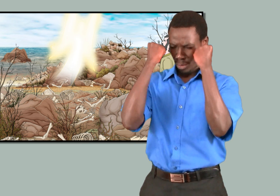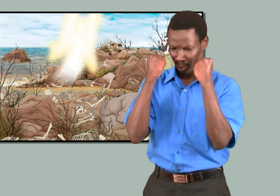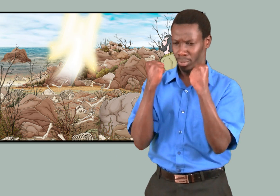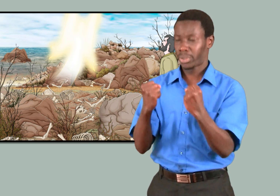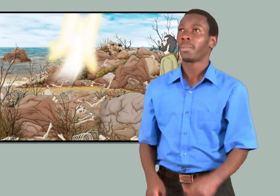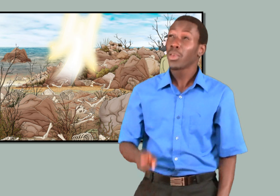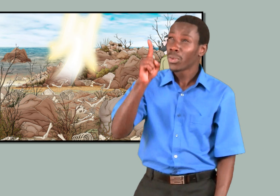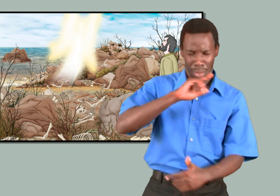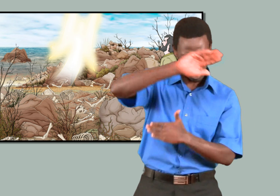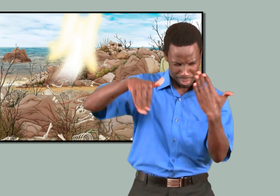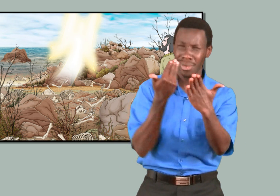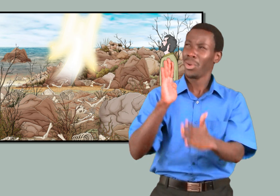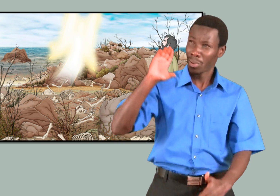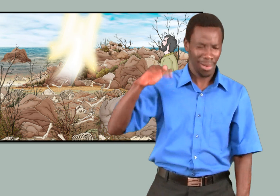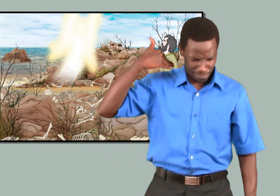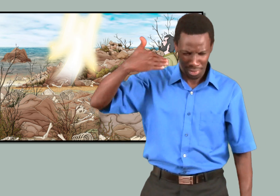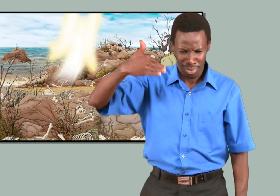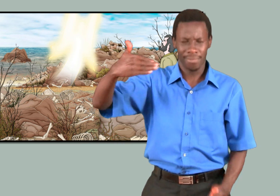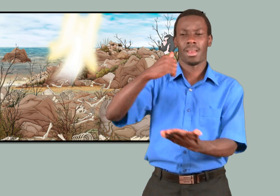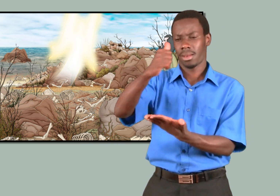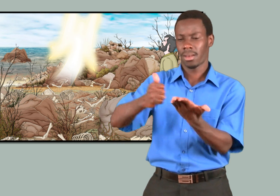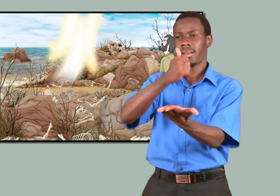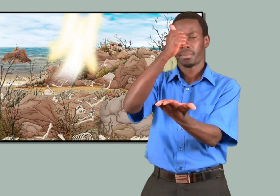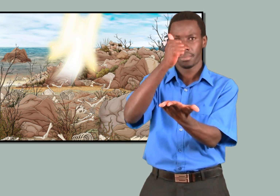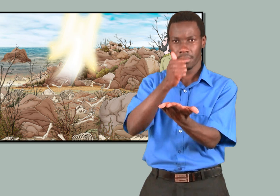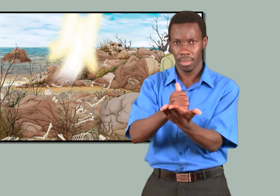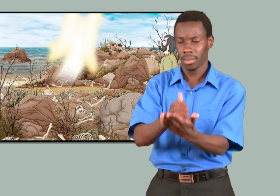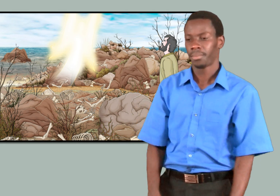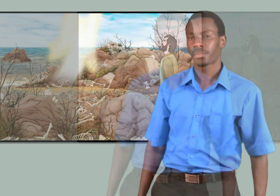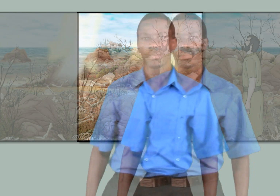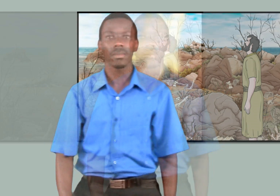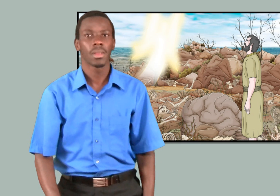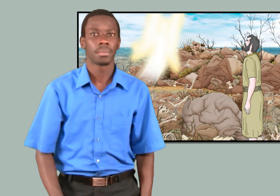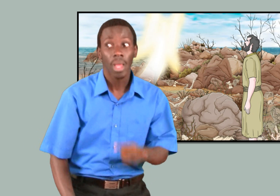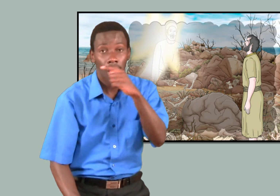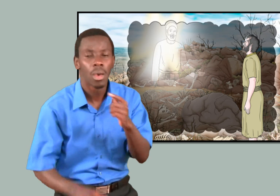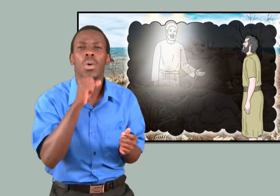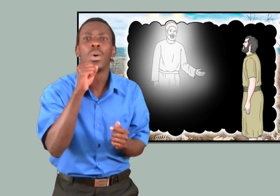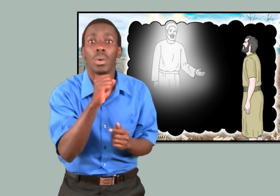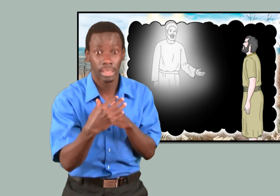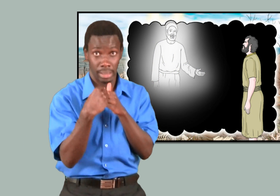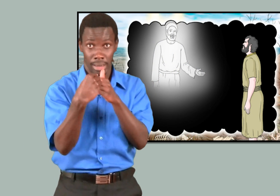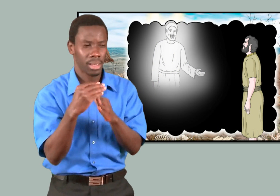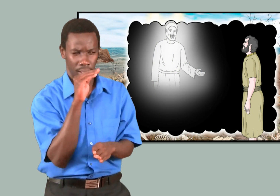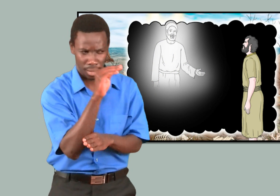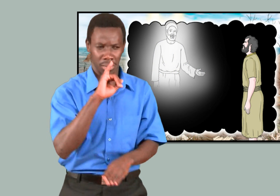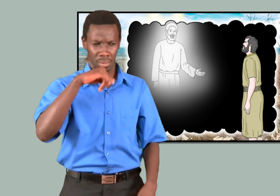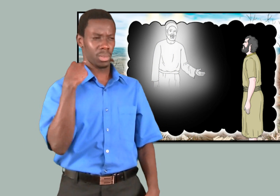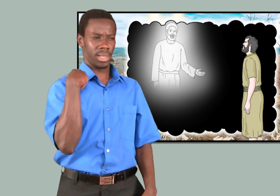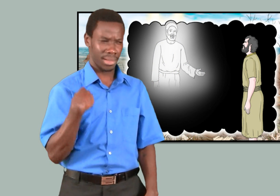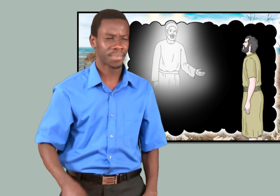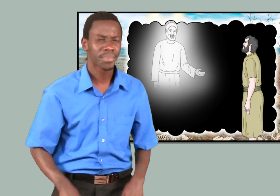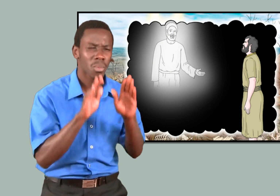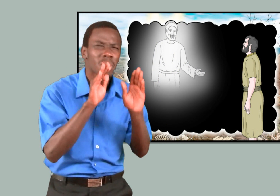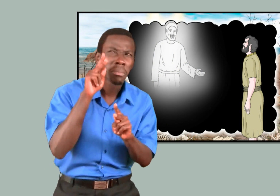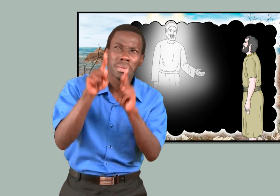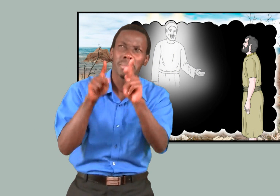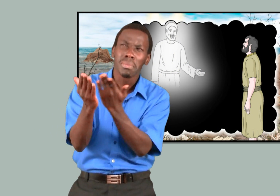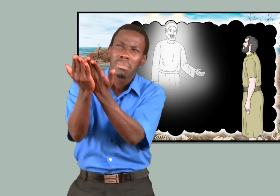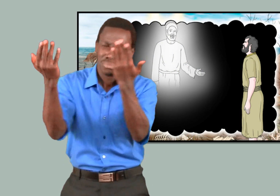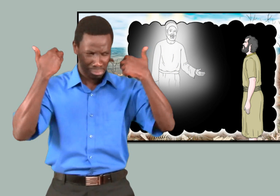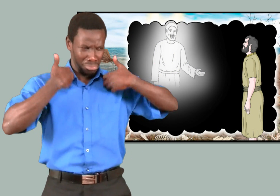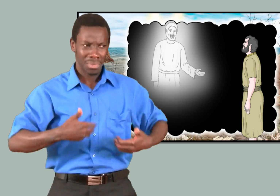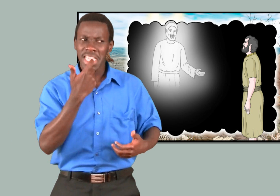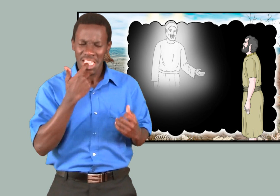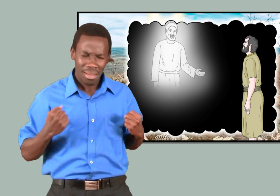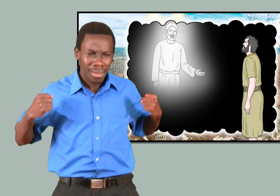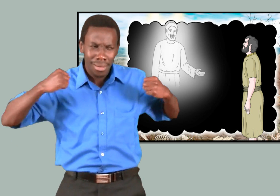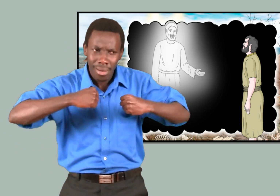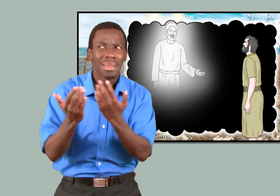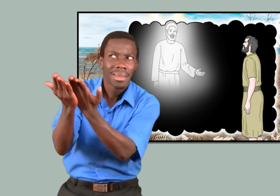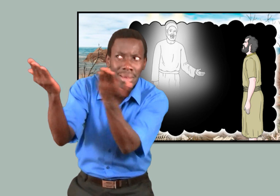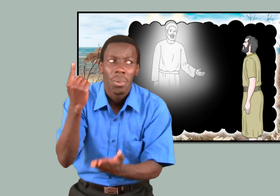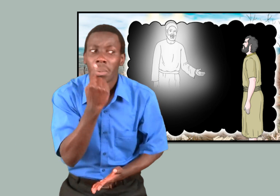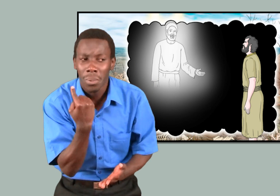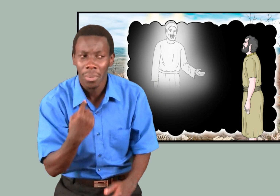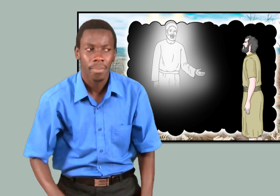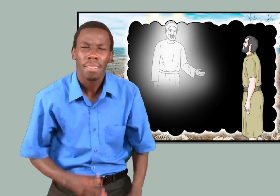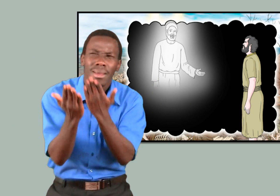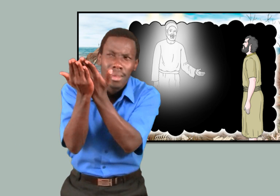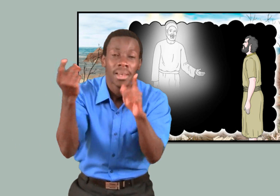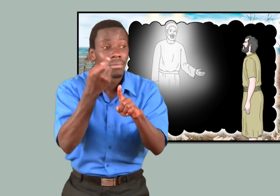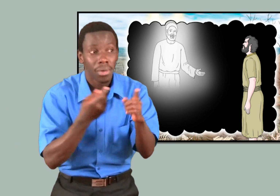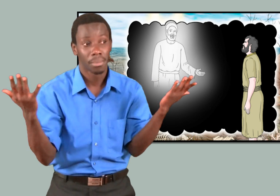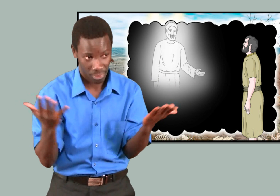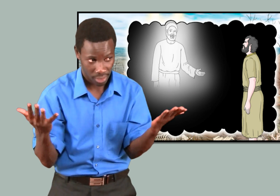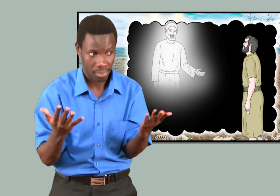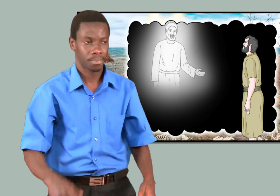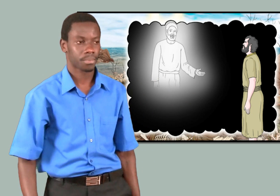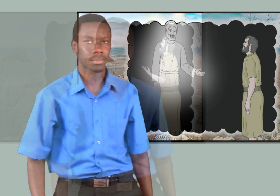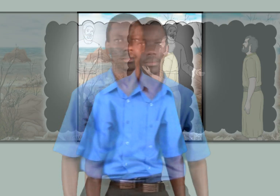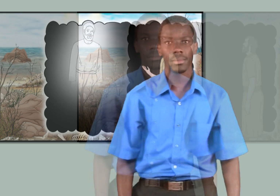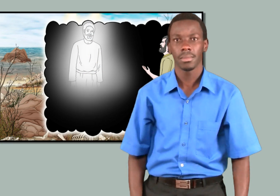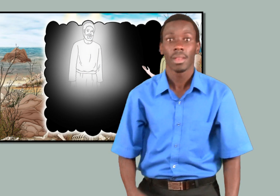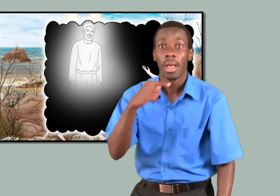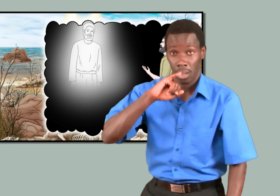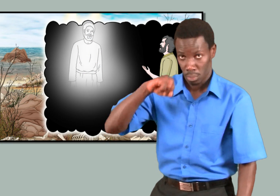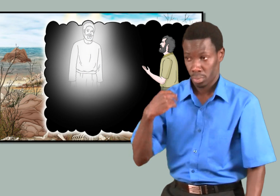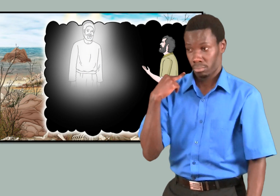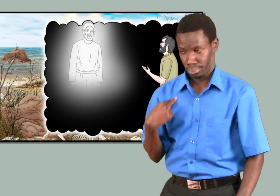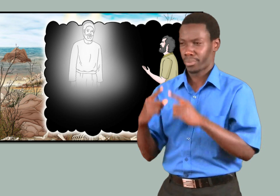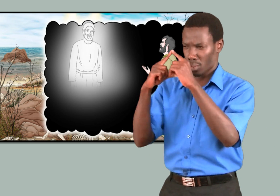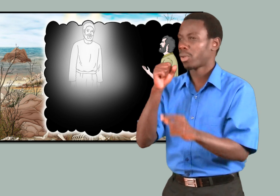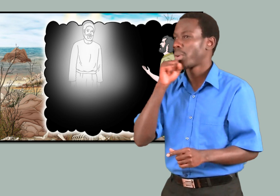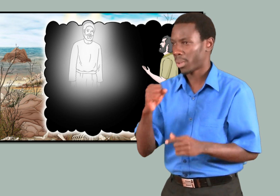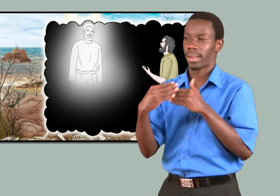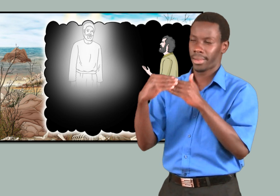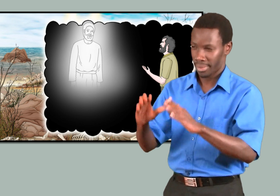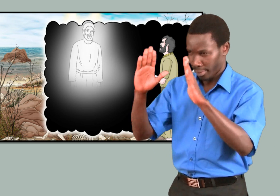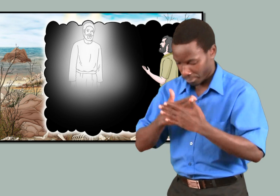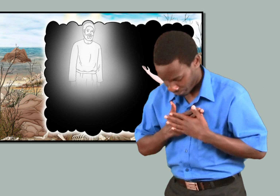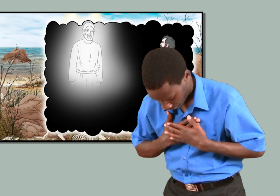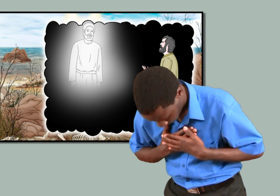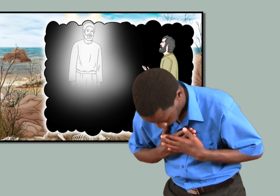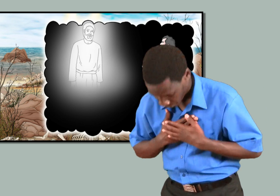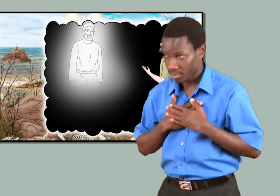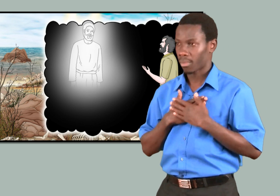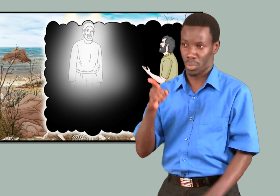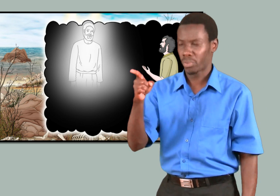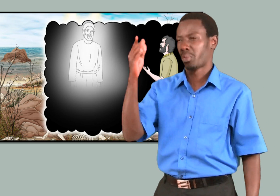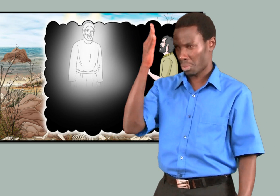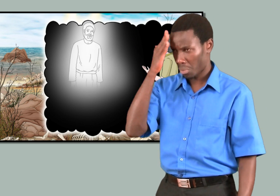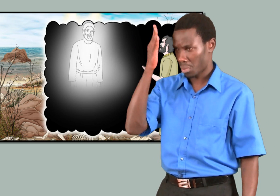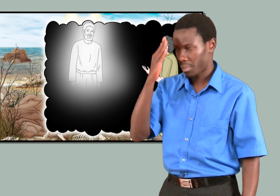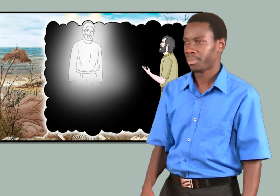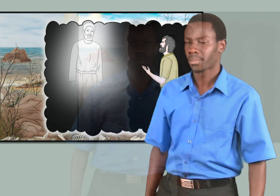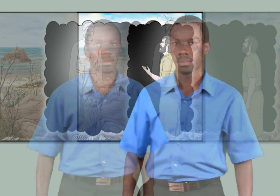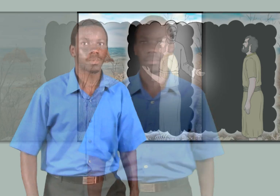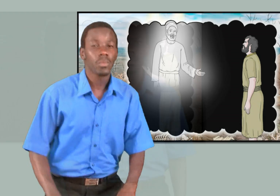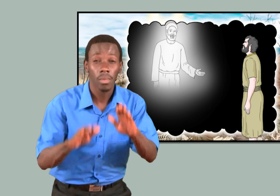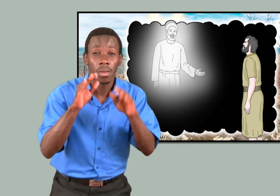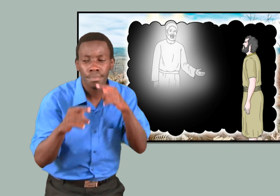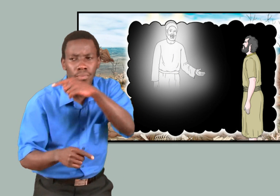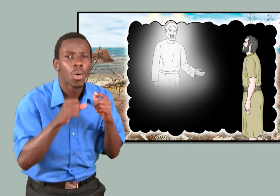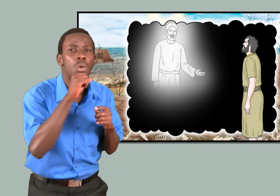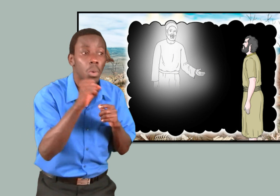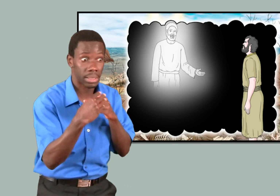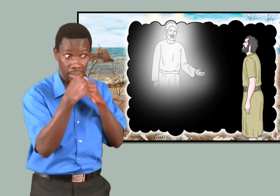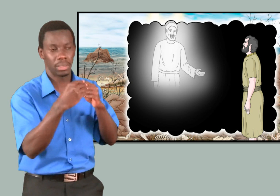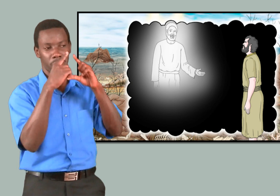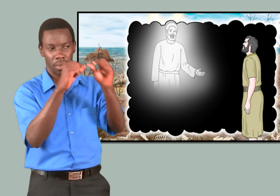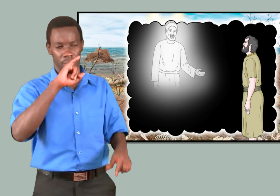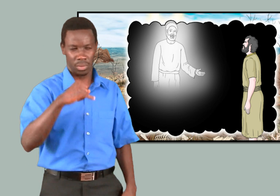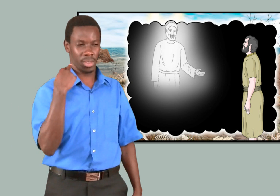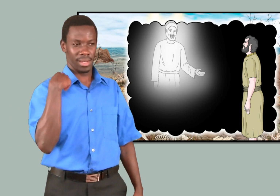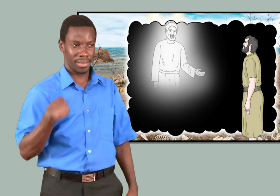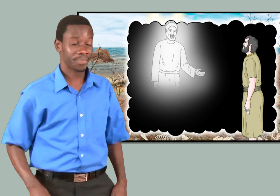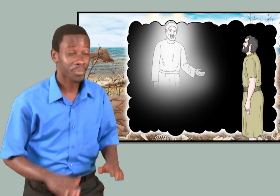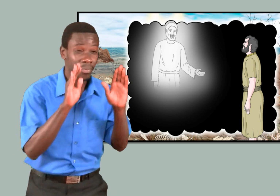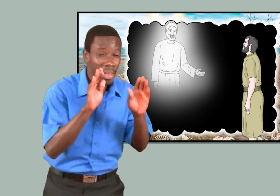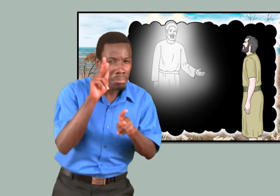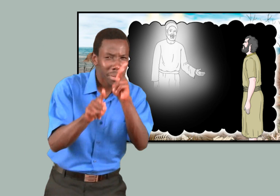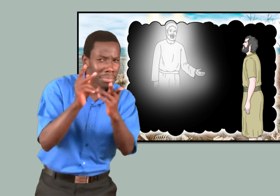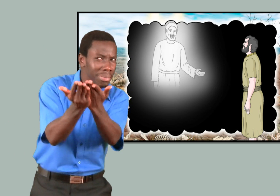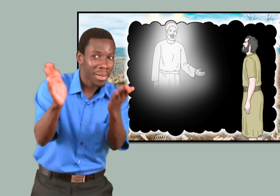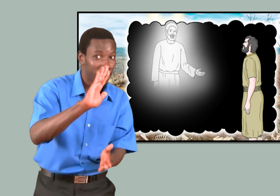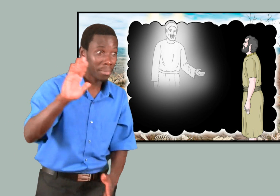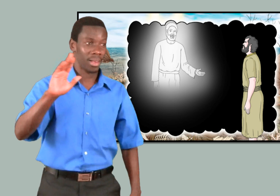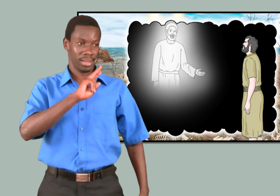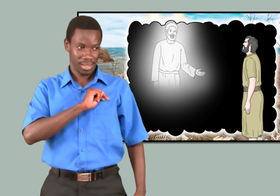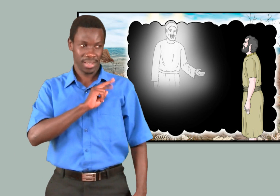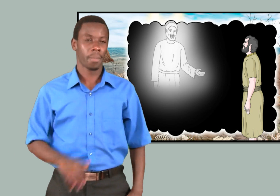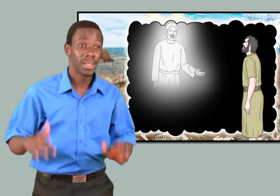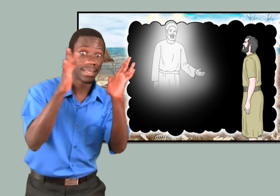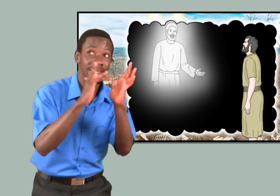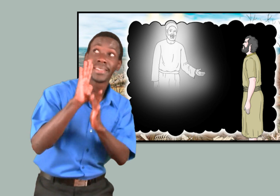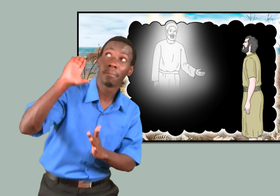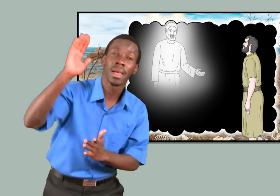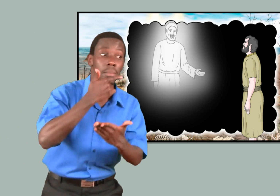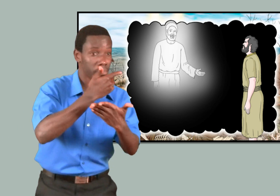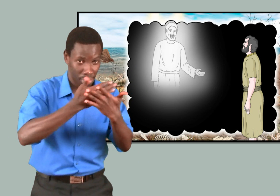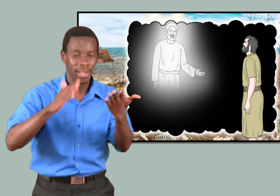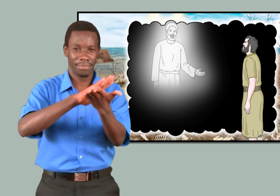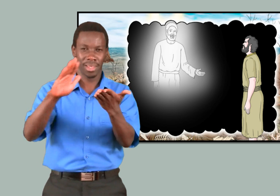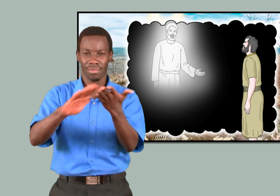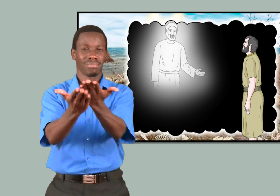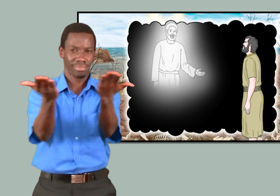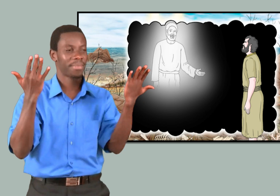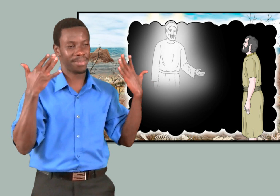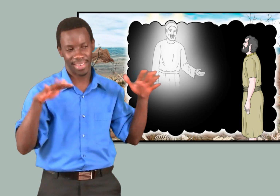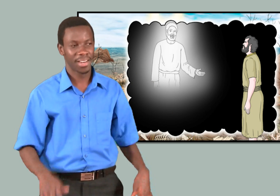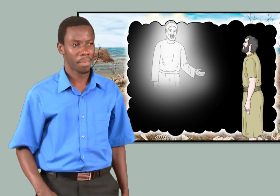Blessing and glory and wisdom and thanks and honor and power and strength be to our God forever and ever! Amen.”